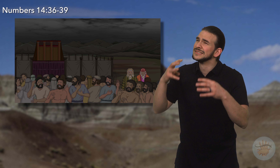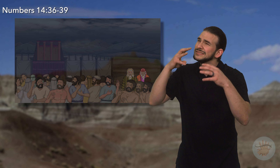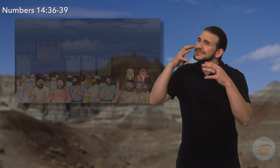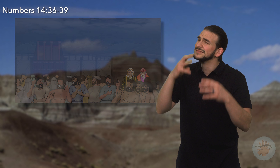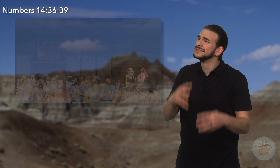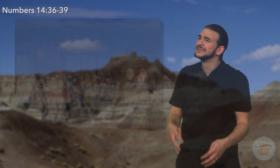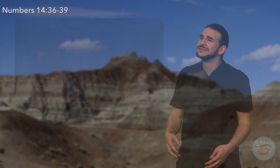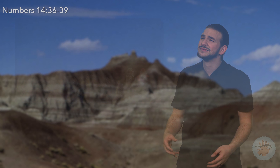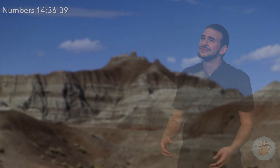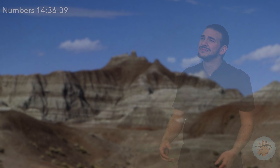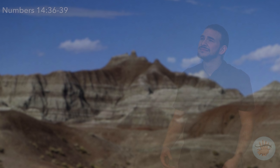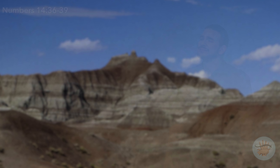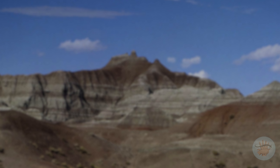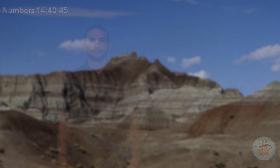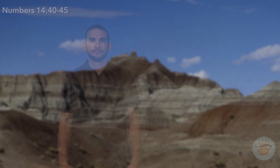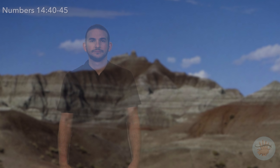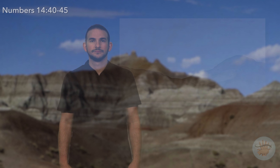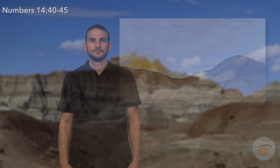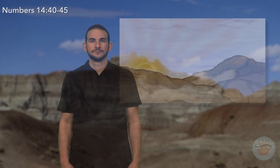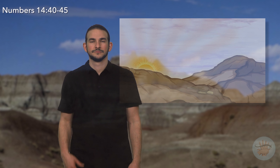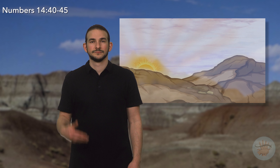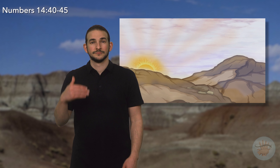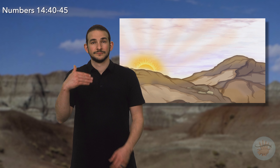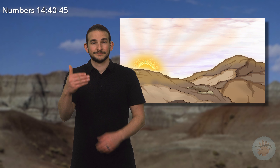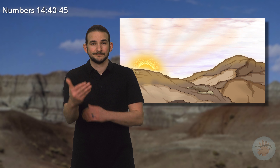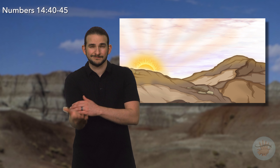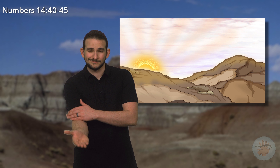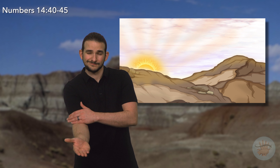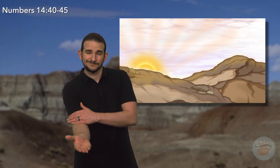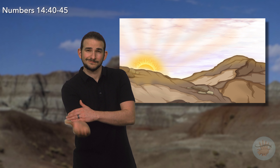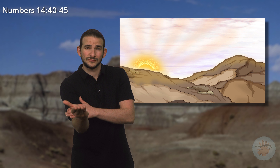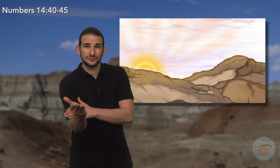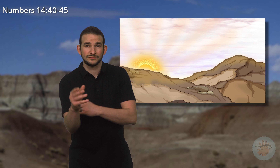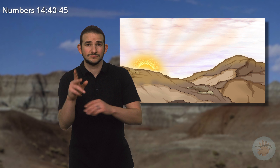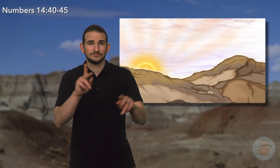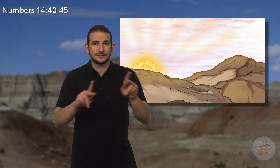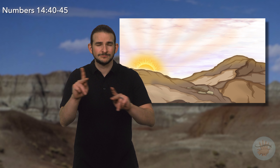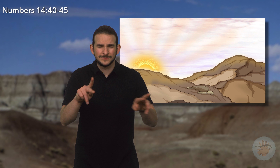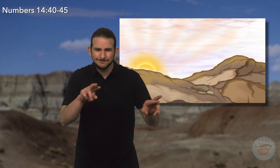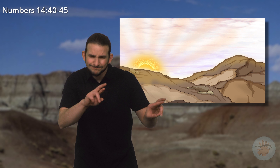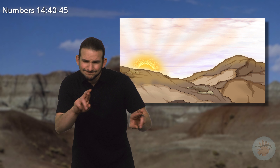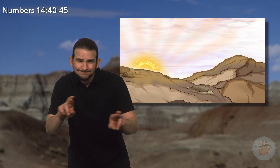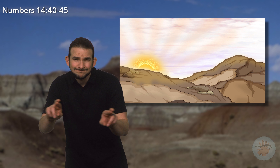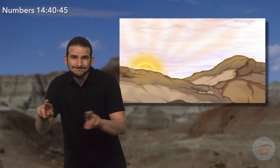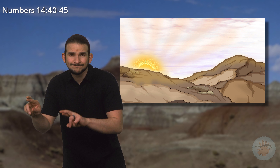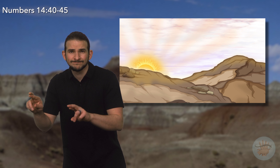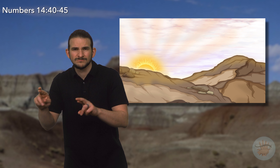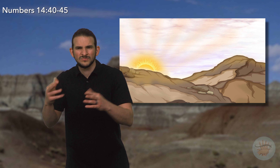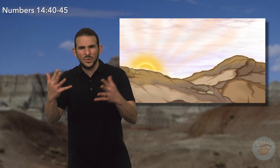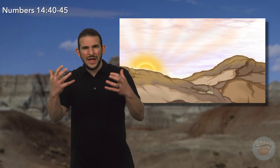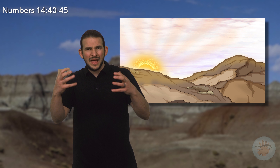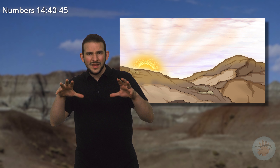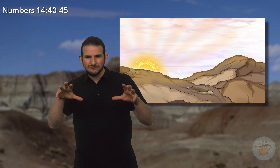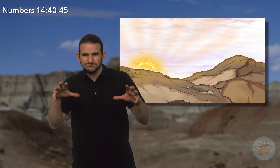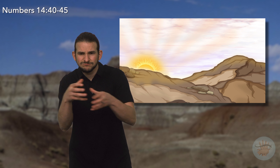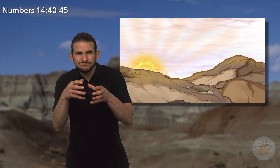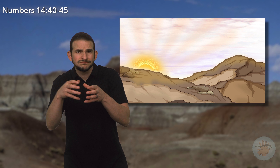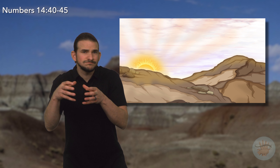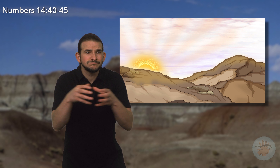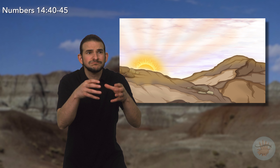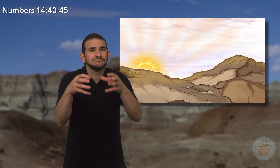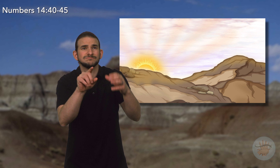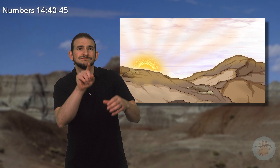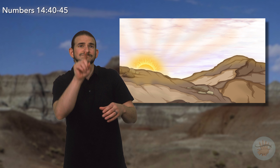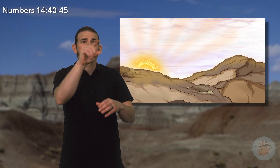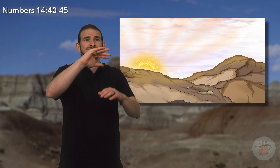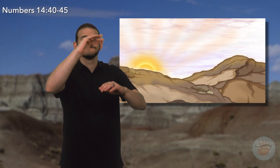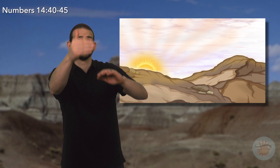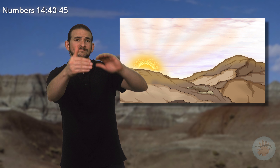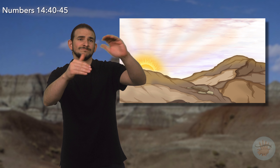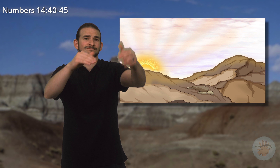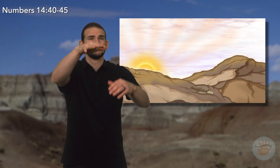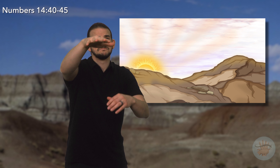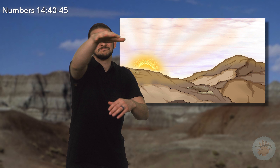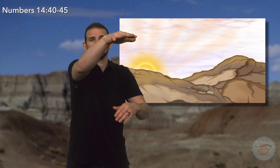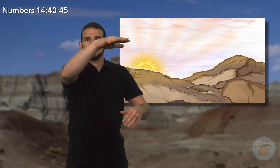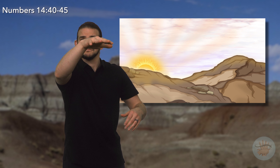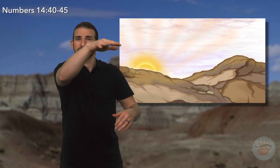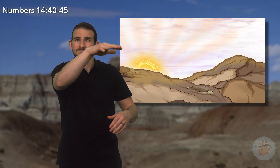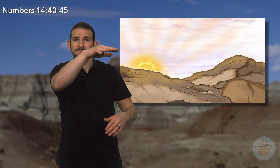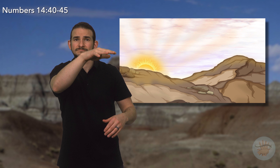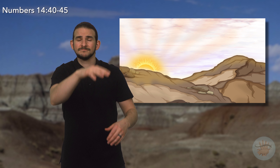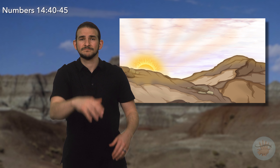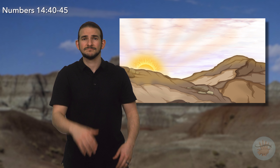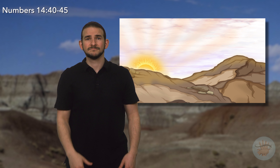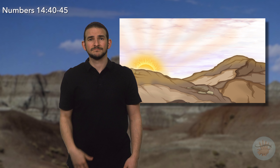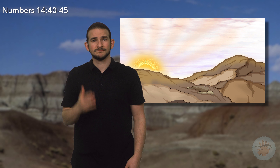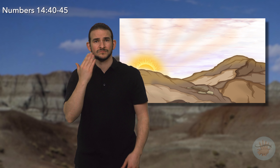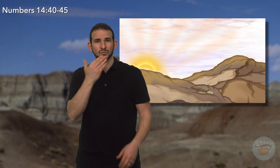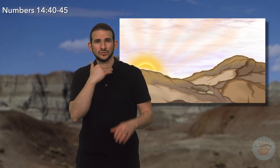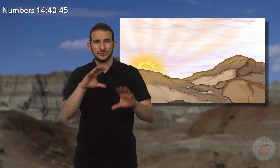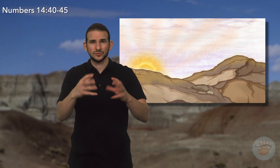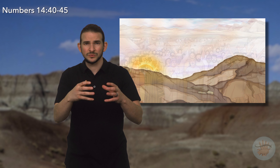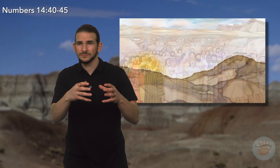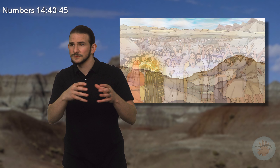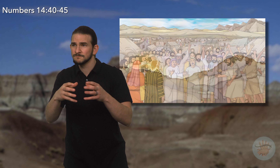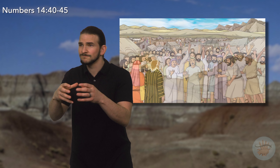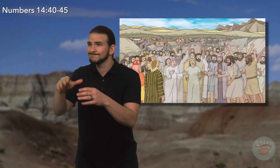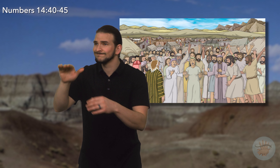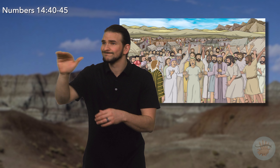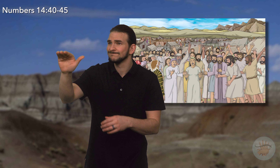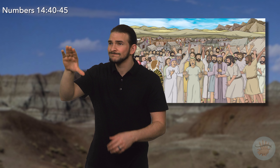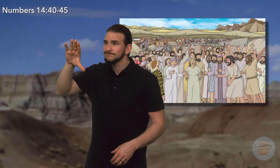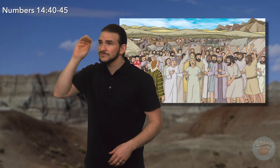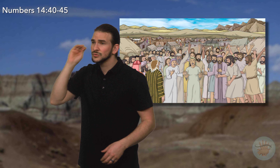Early the next morning they got up and went up toward the ridge of the hill country.